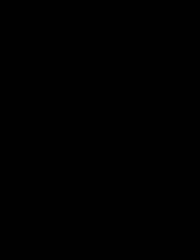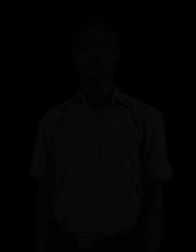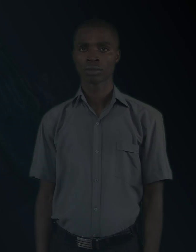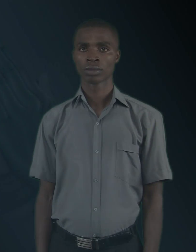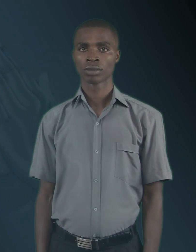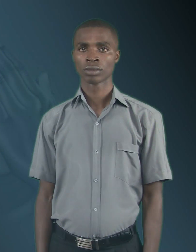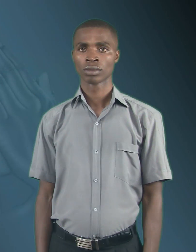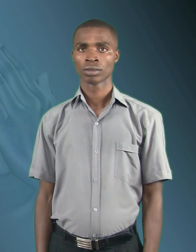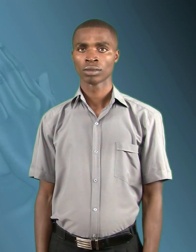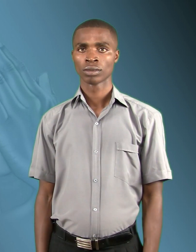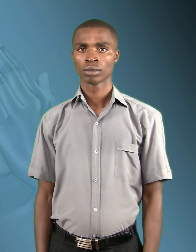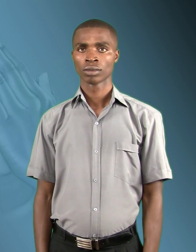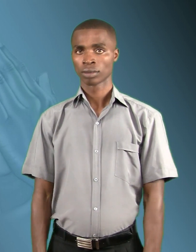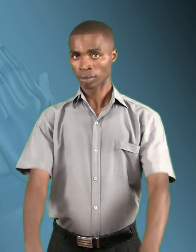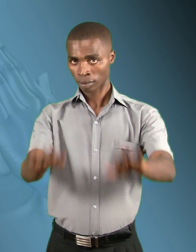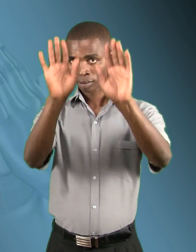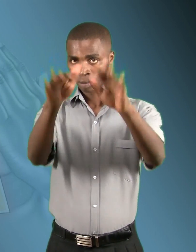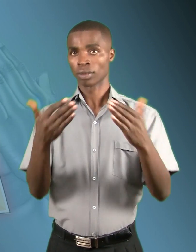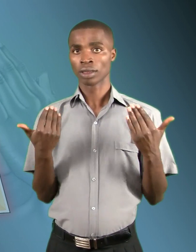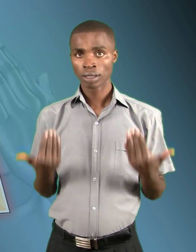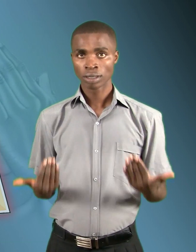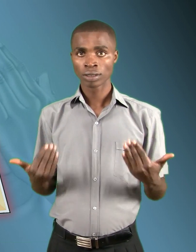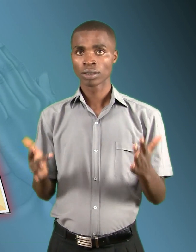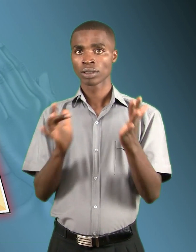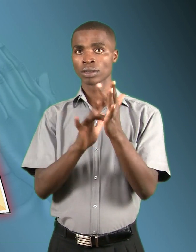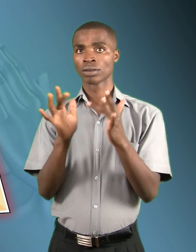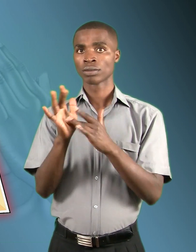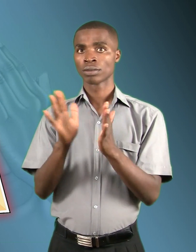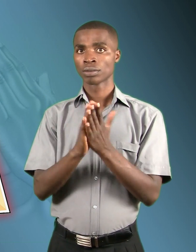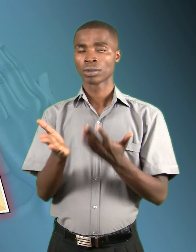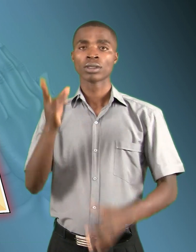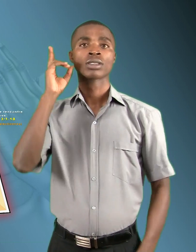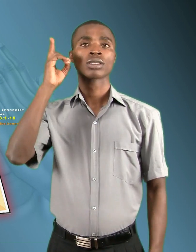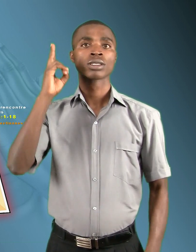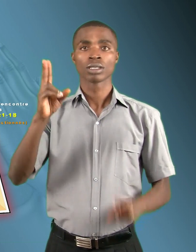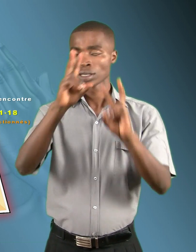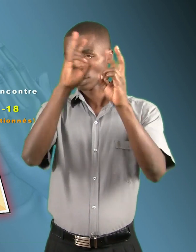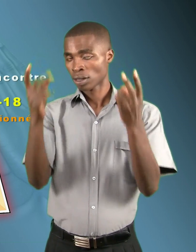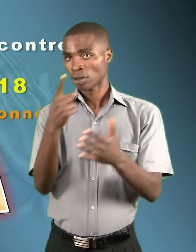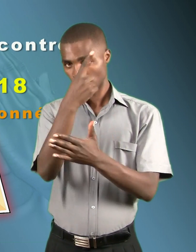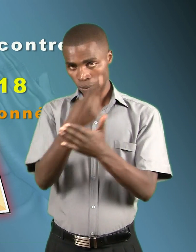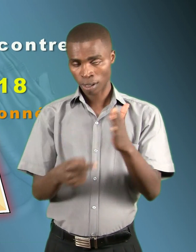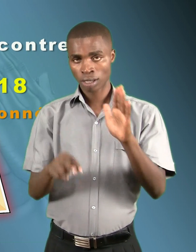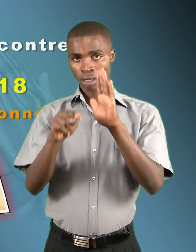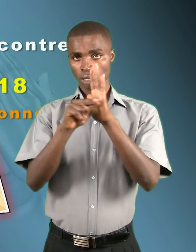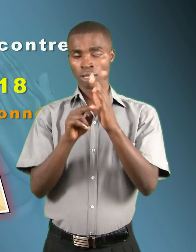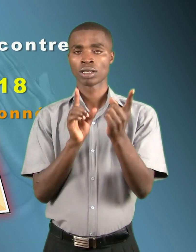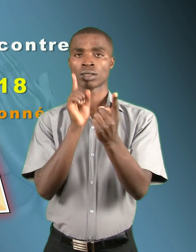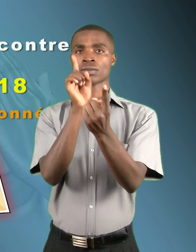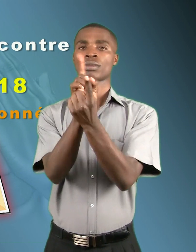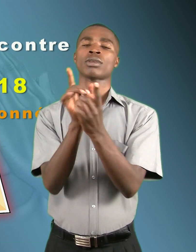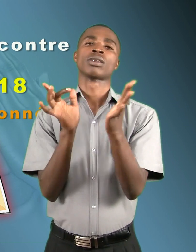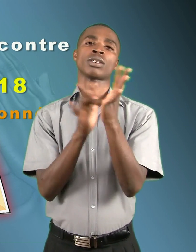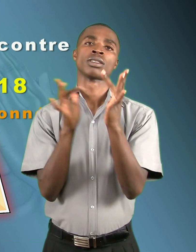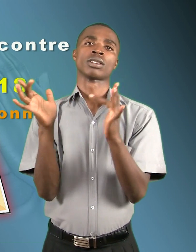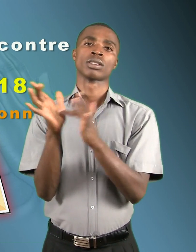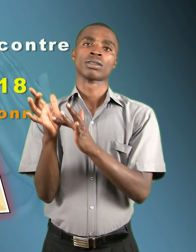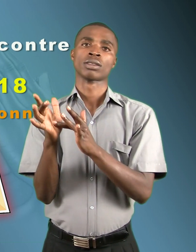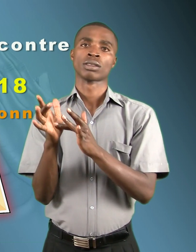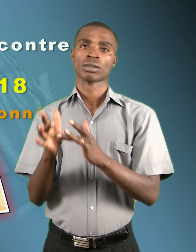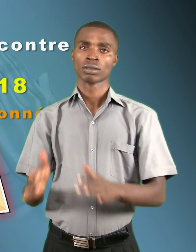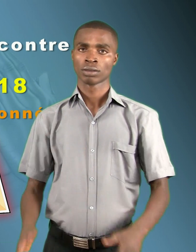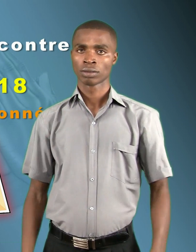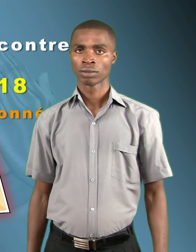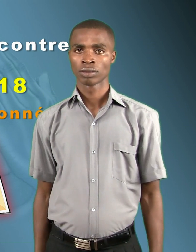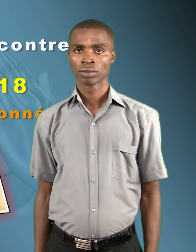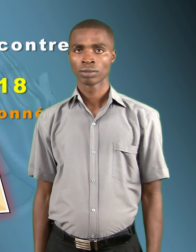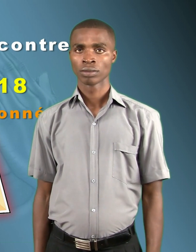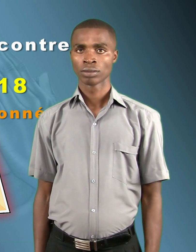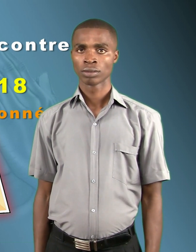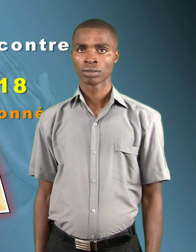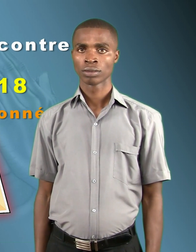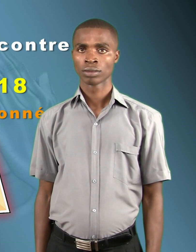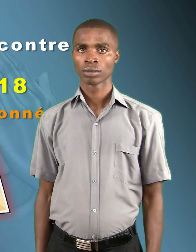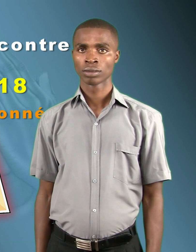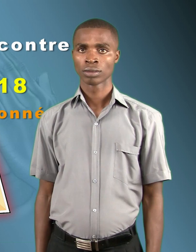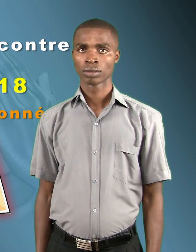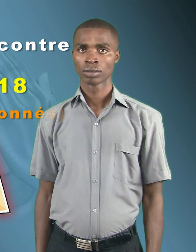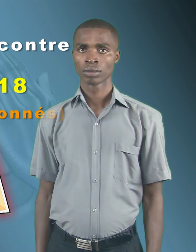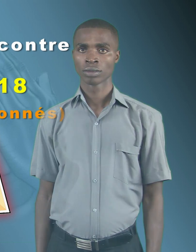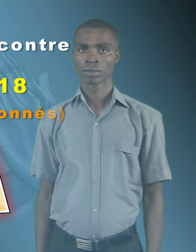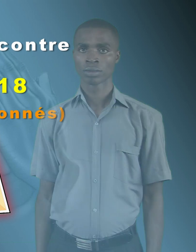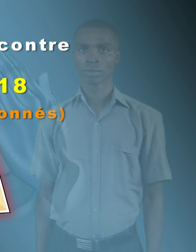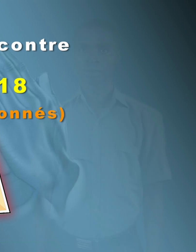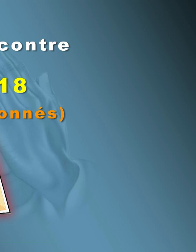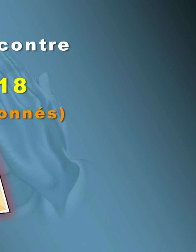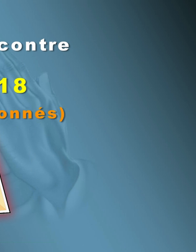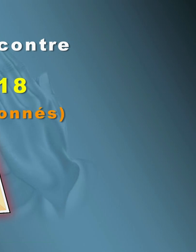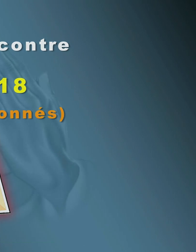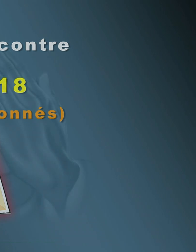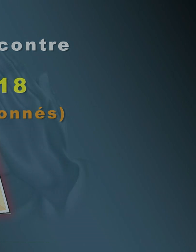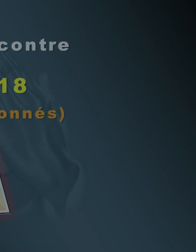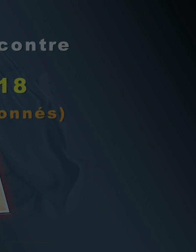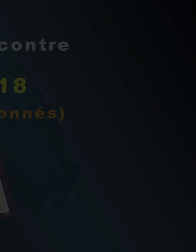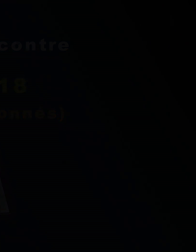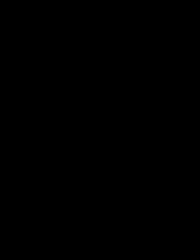Nicodemus meets Jesus